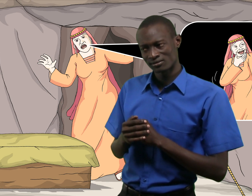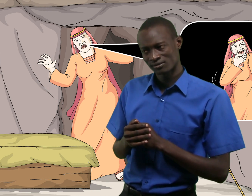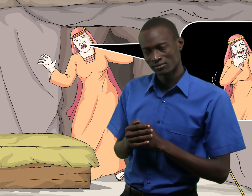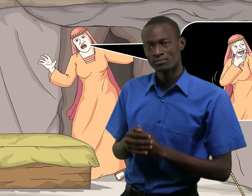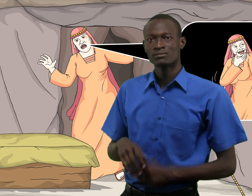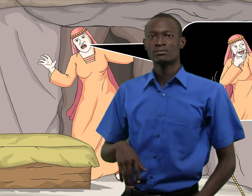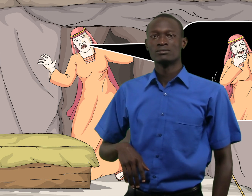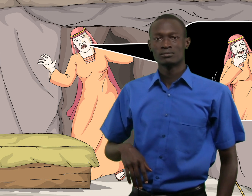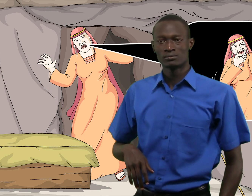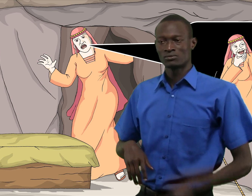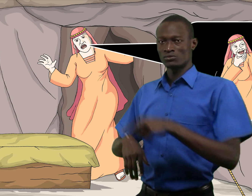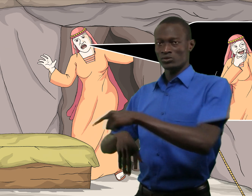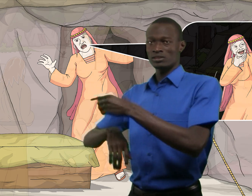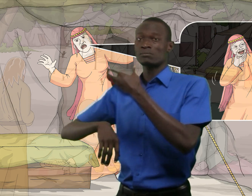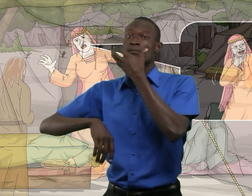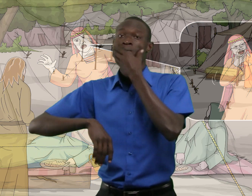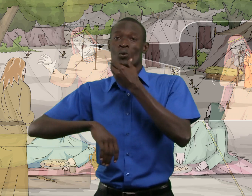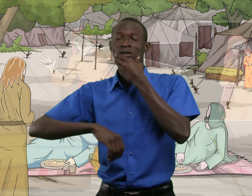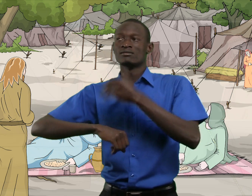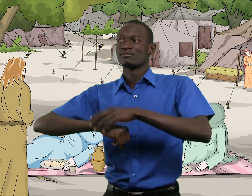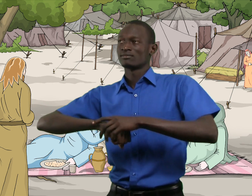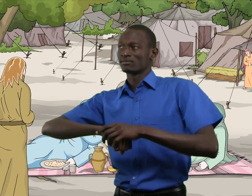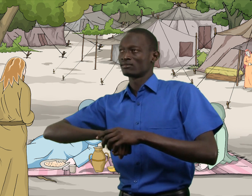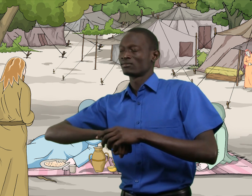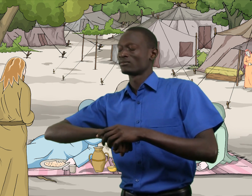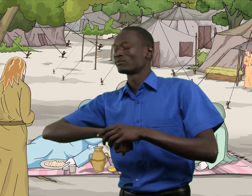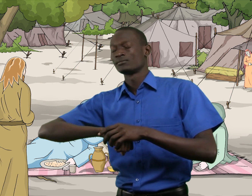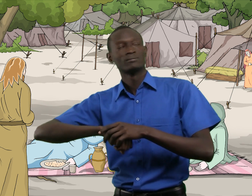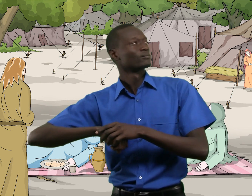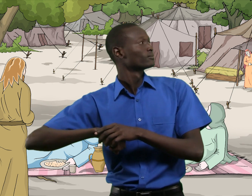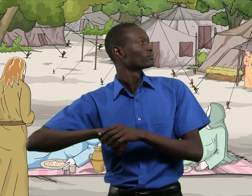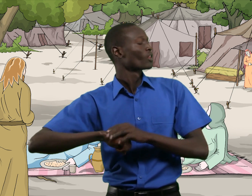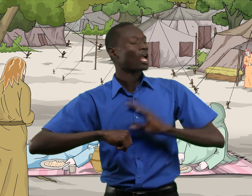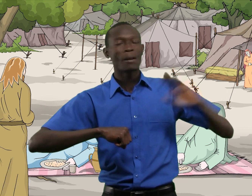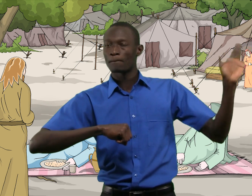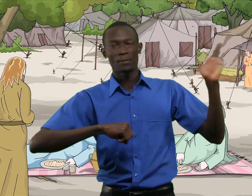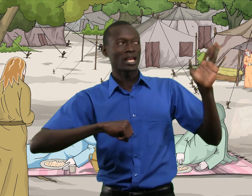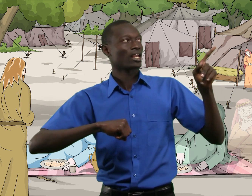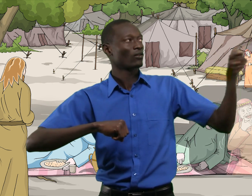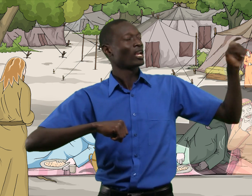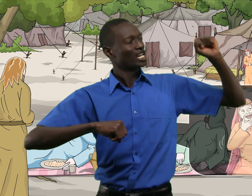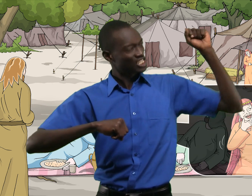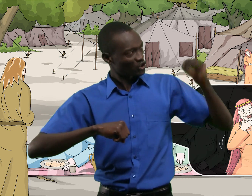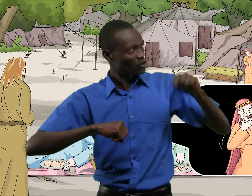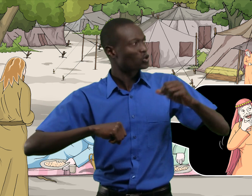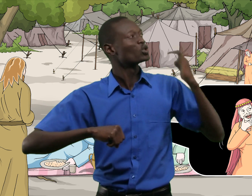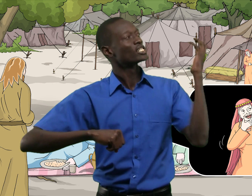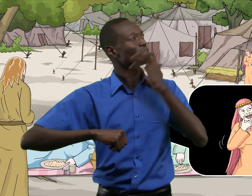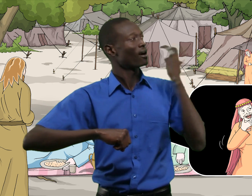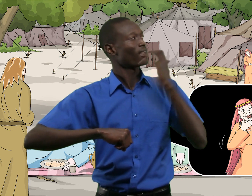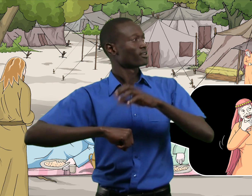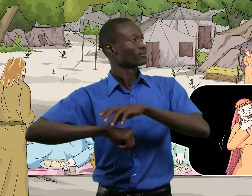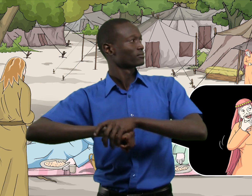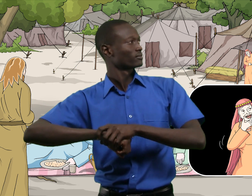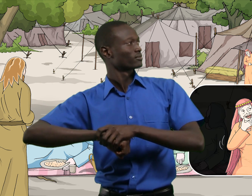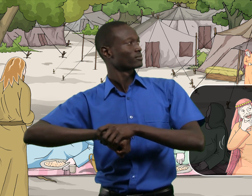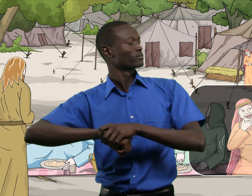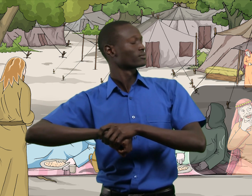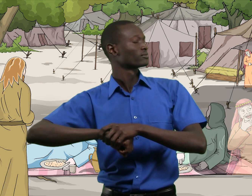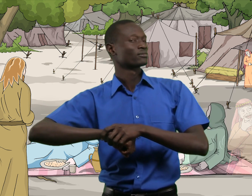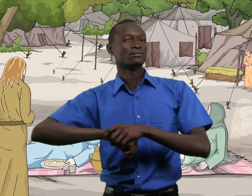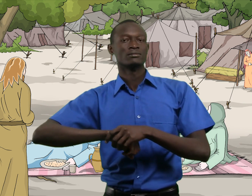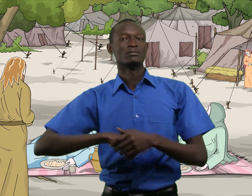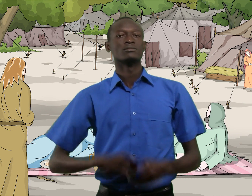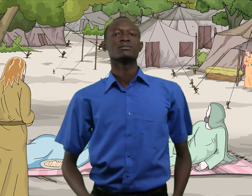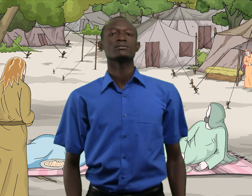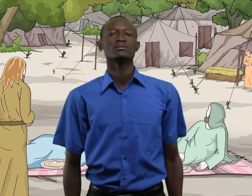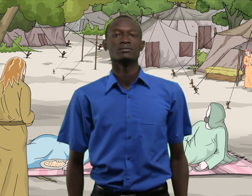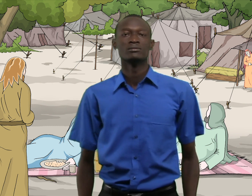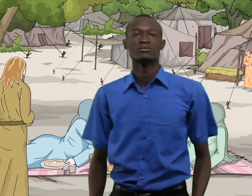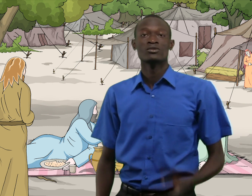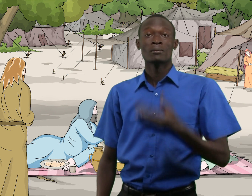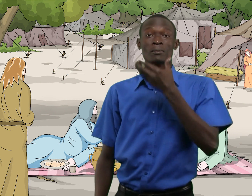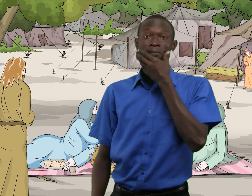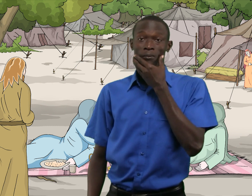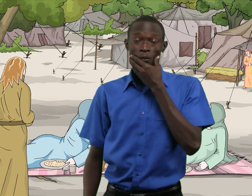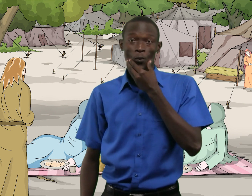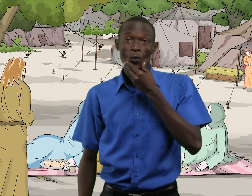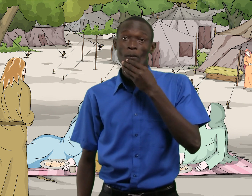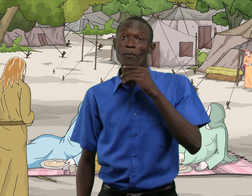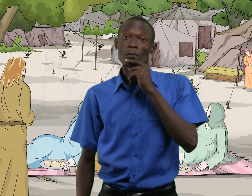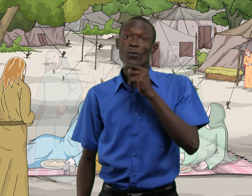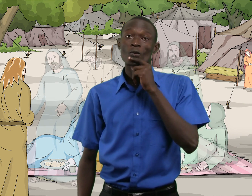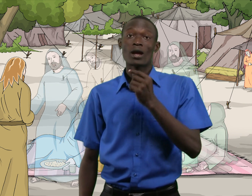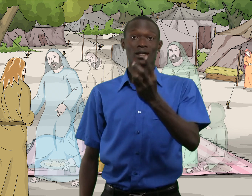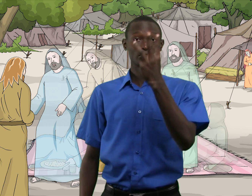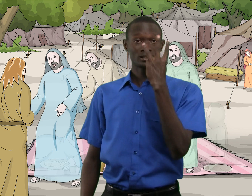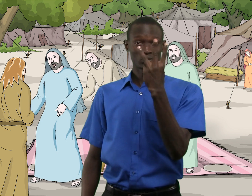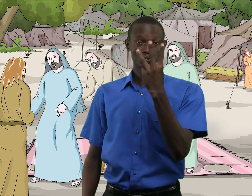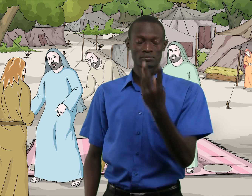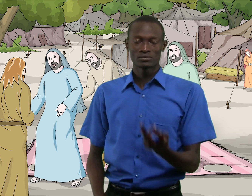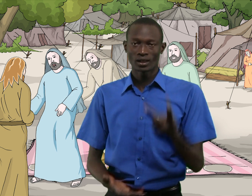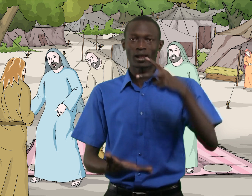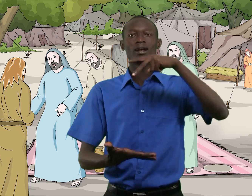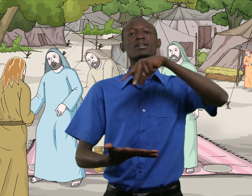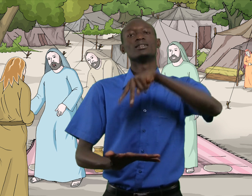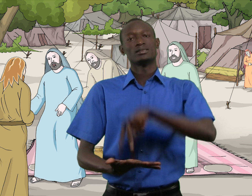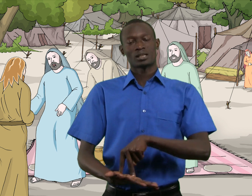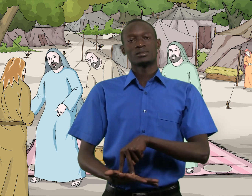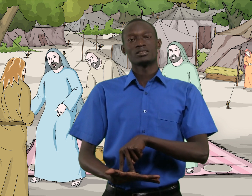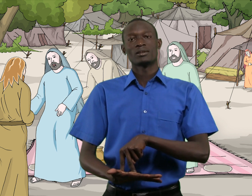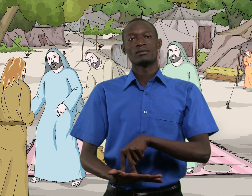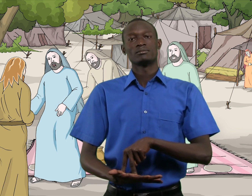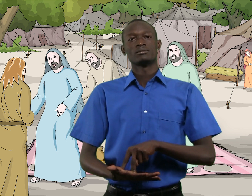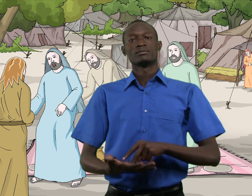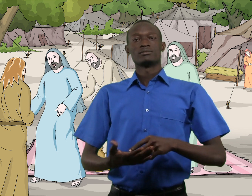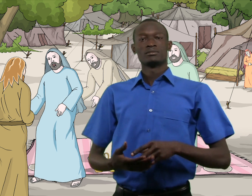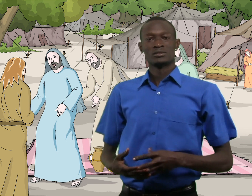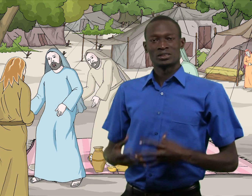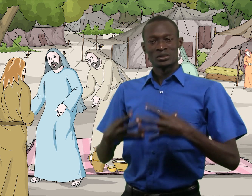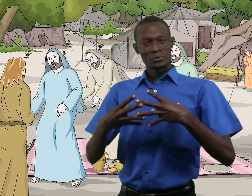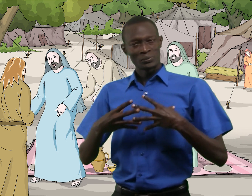“No,” replied the LORD, “but you did laugh.”